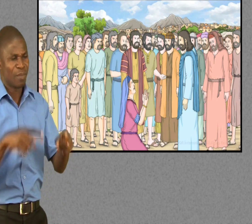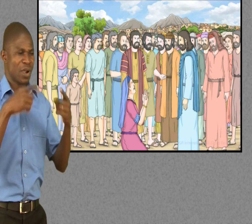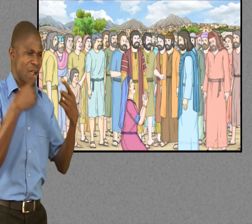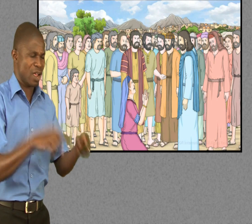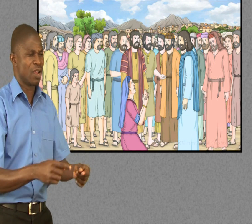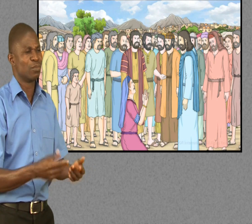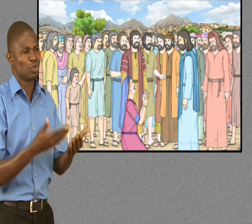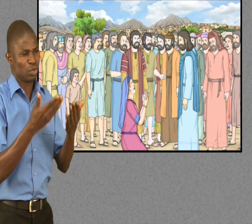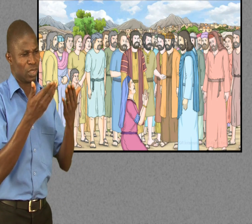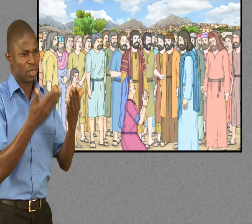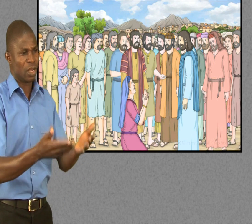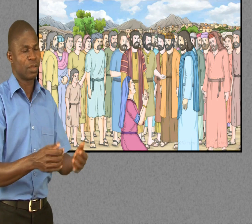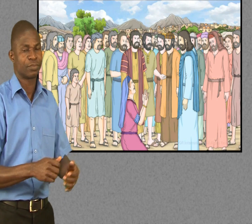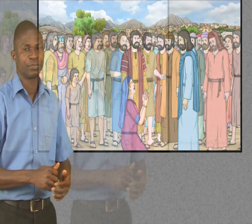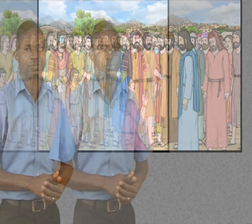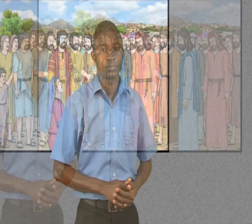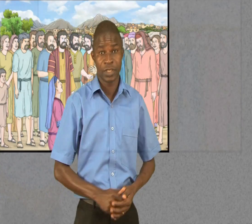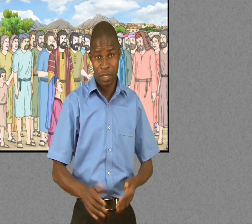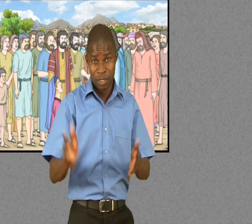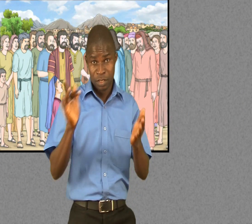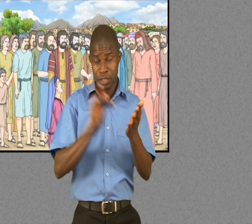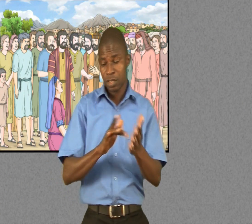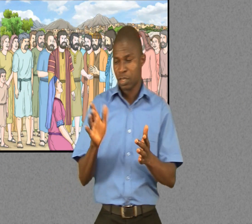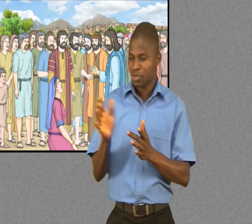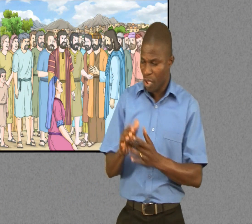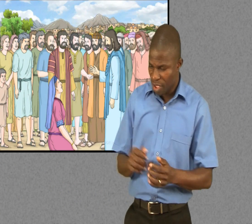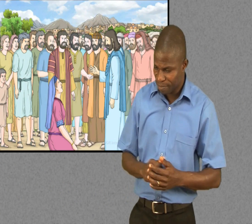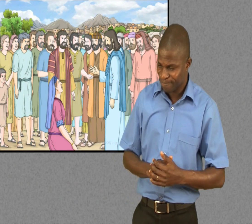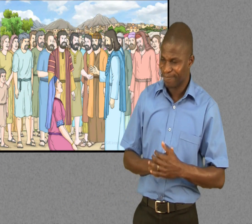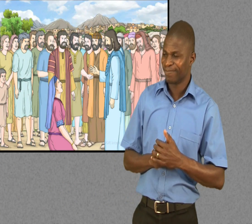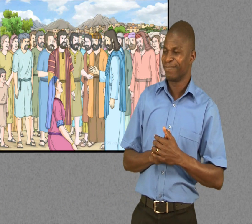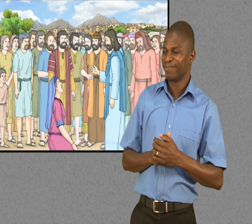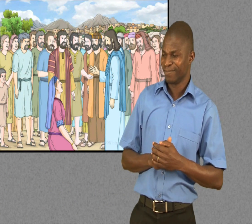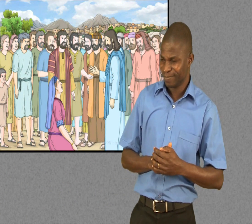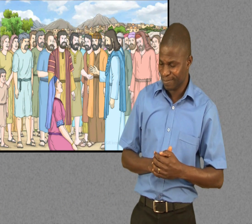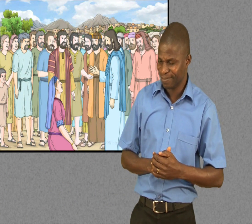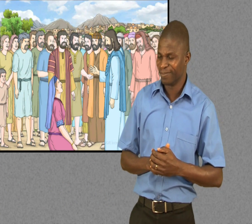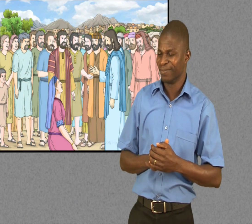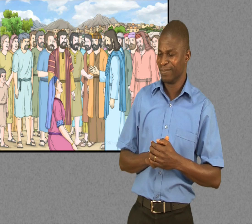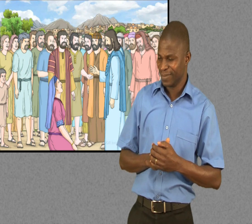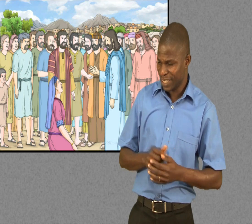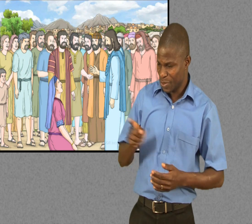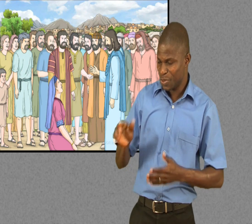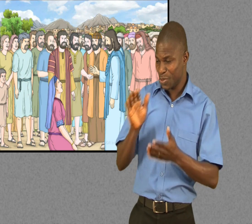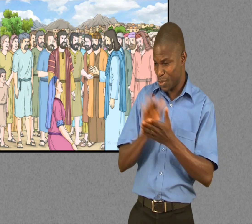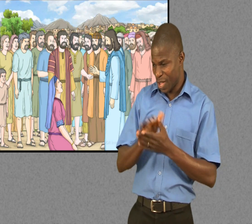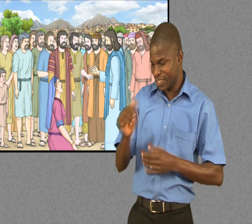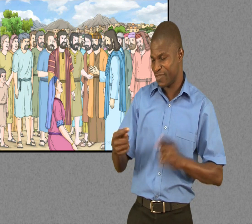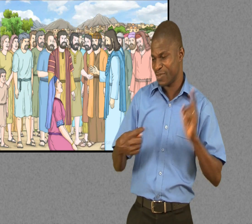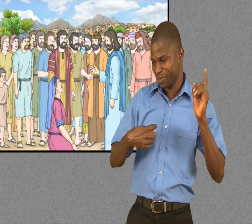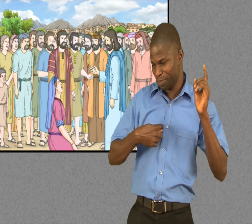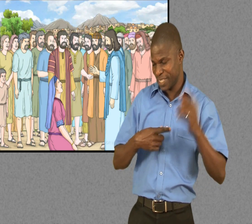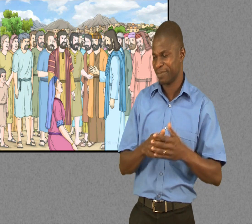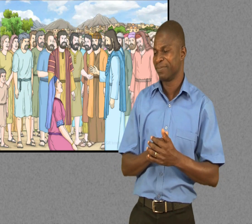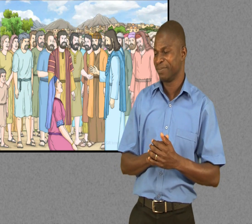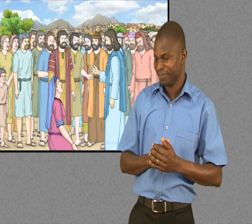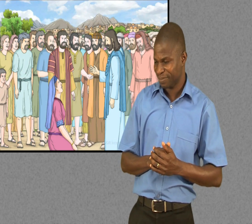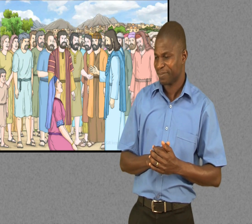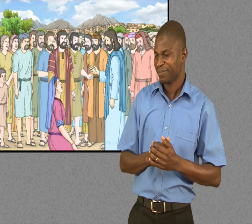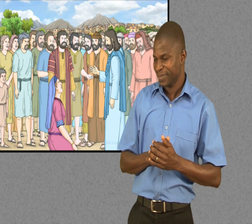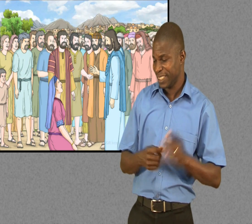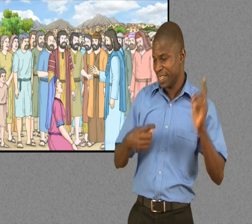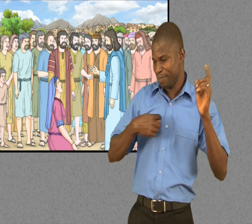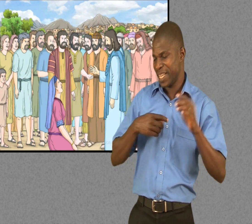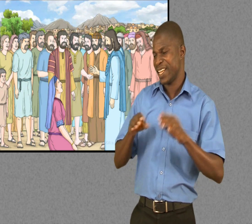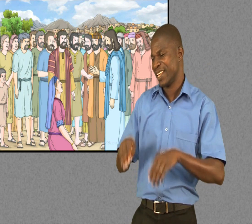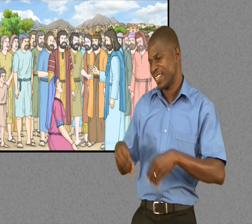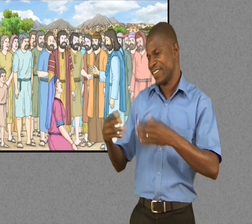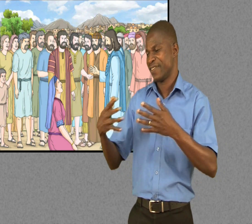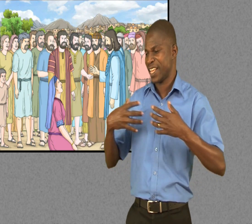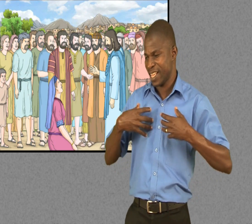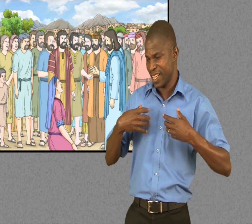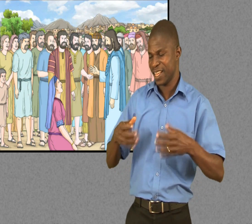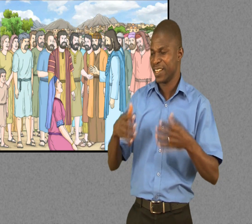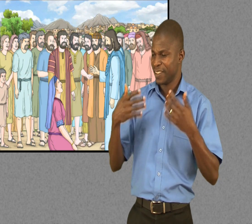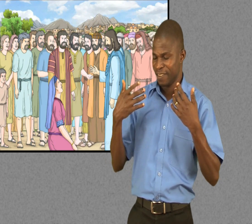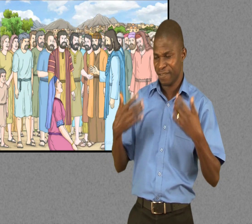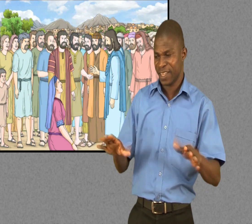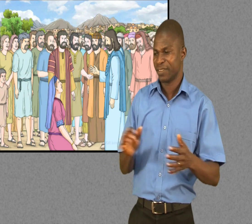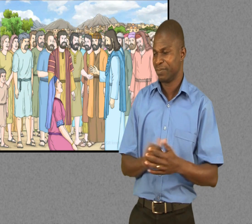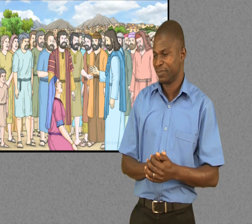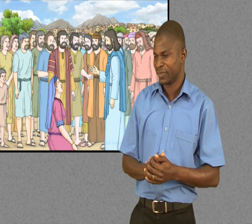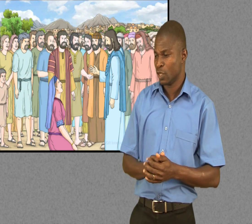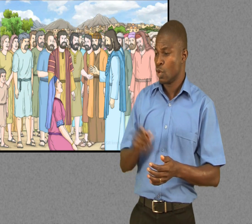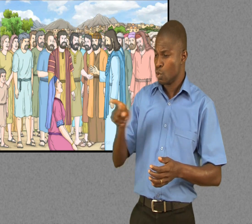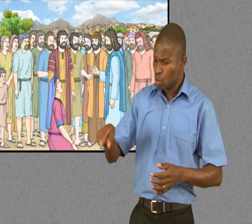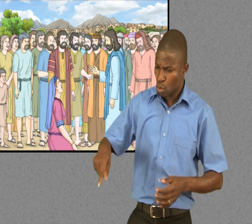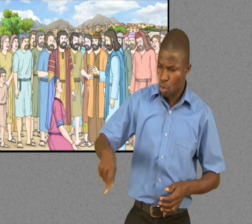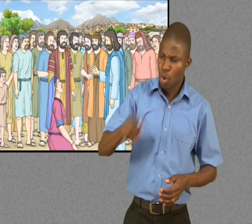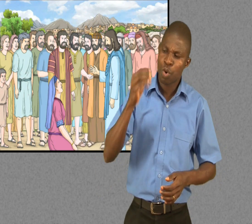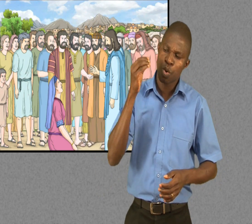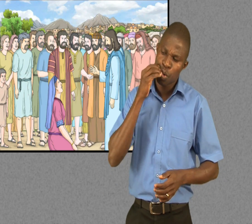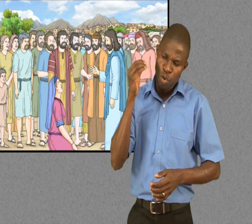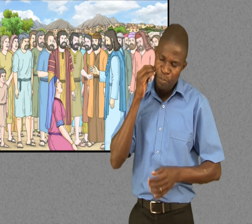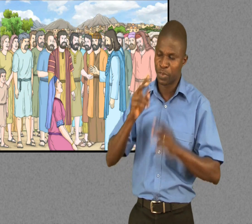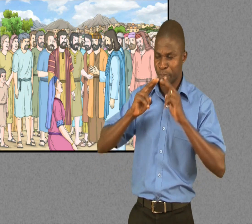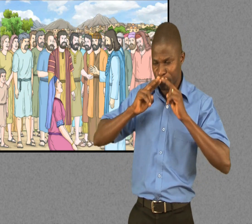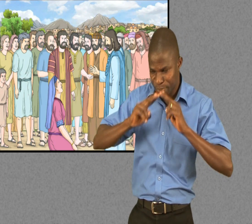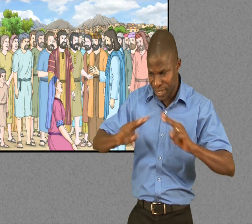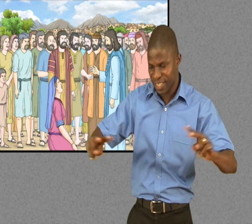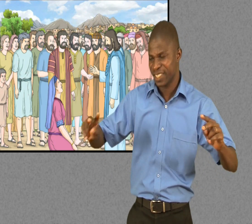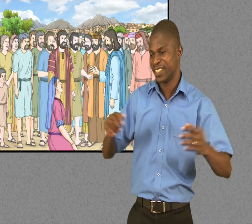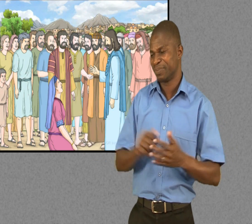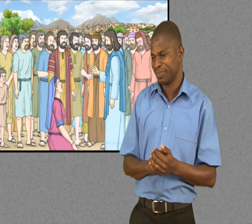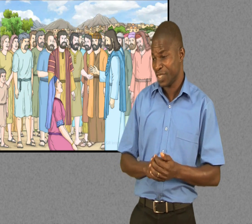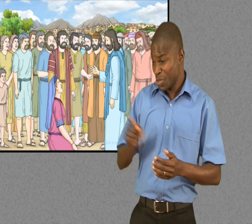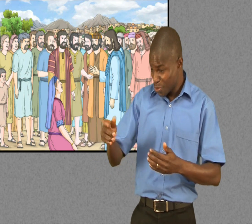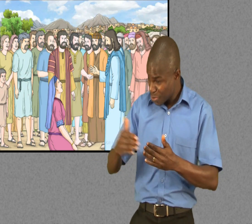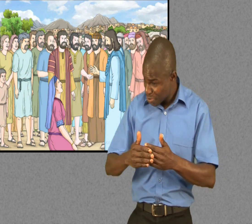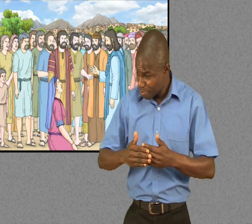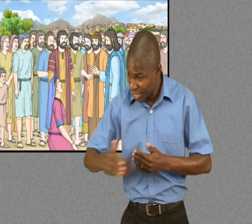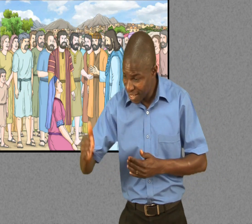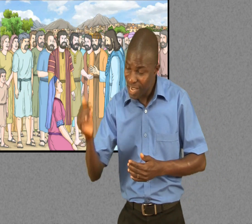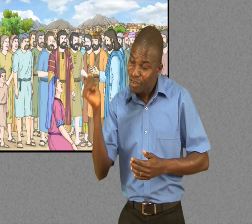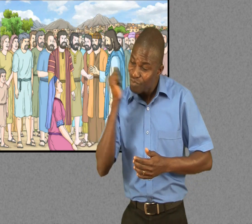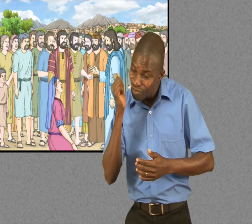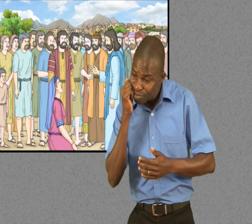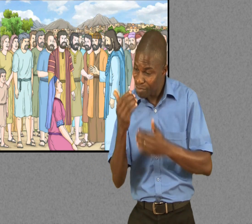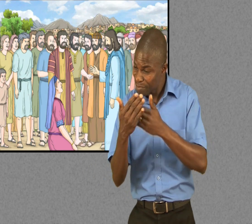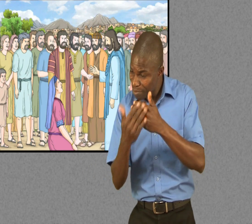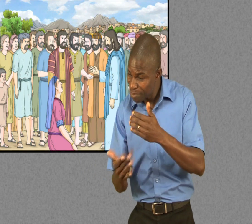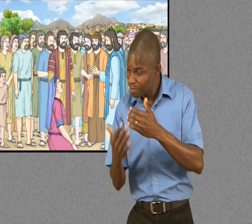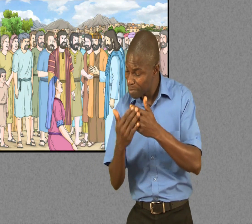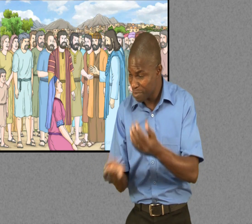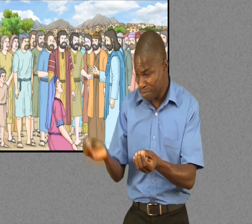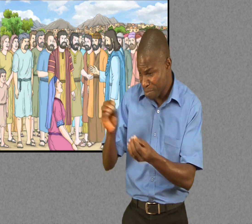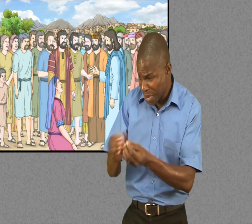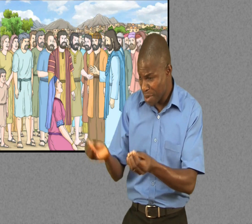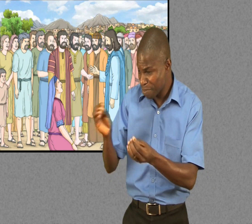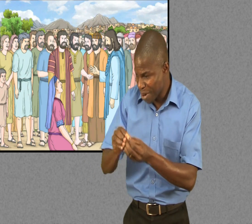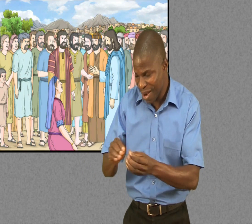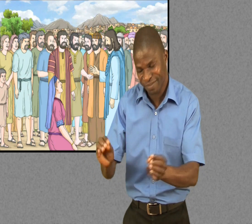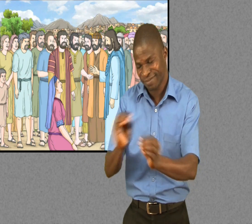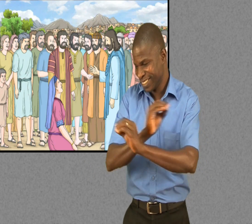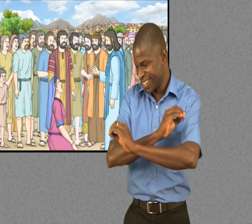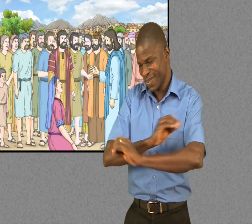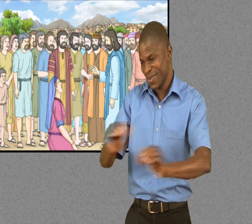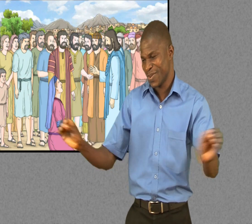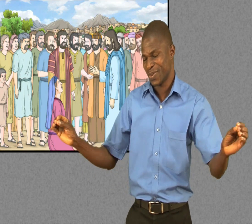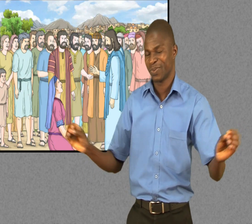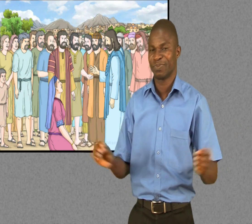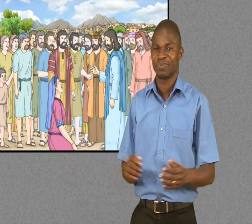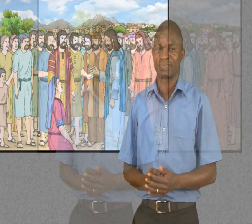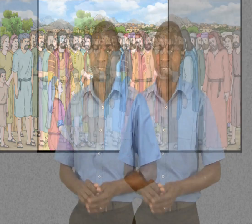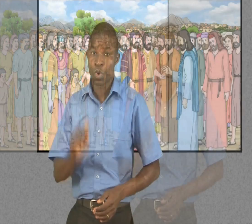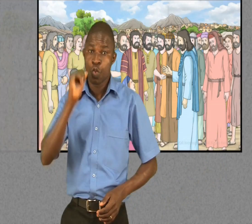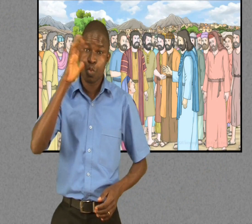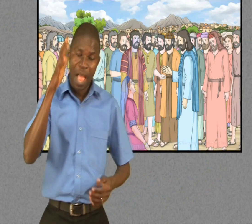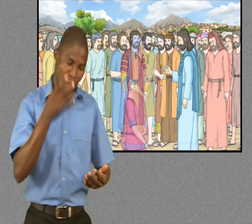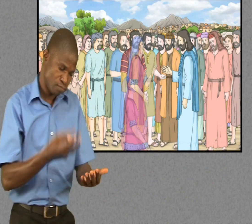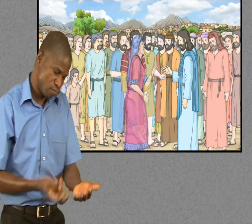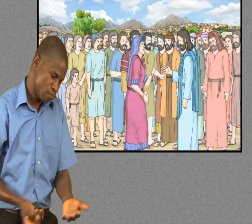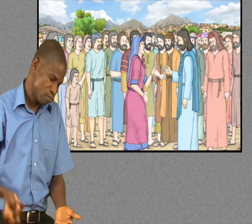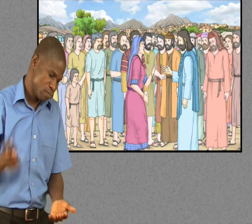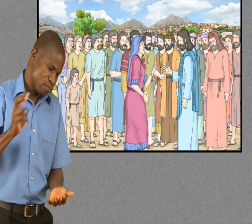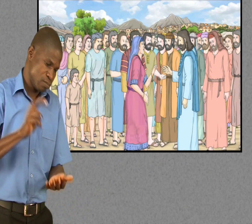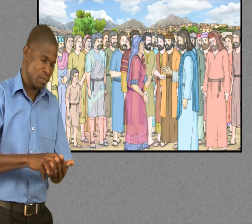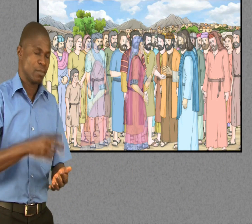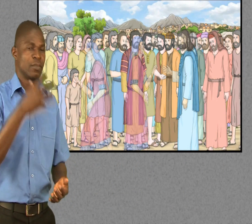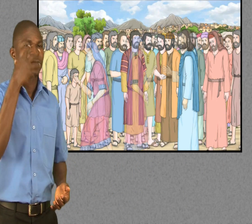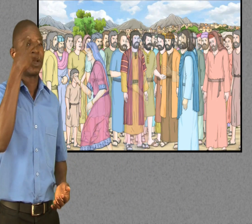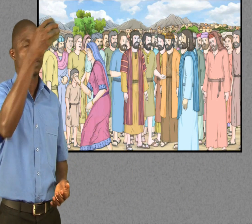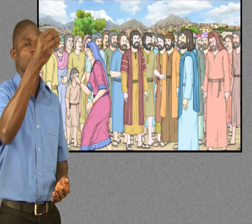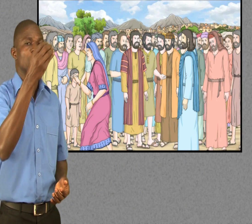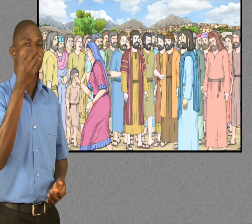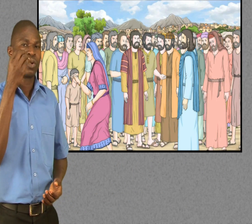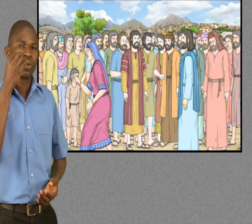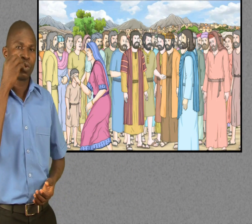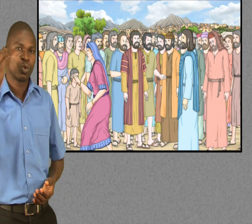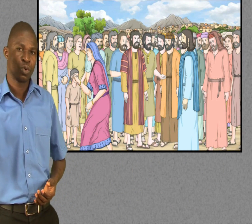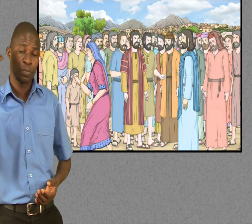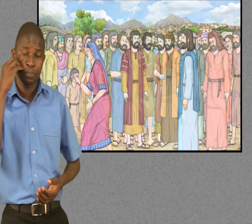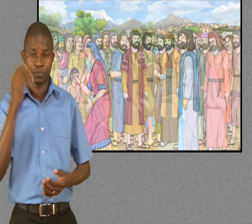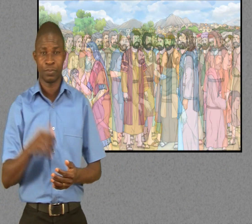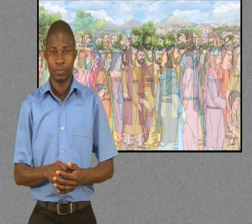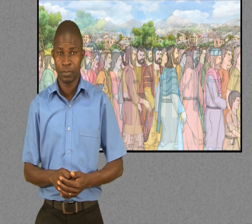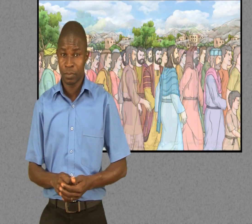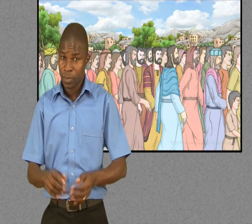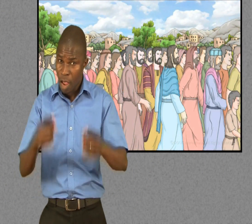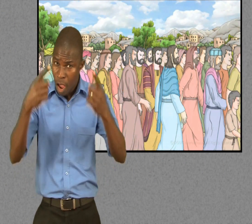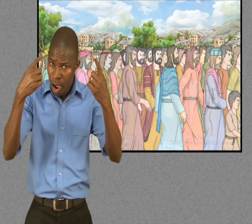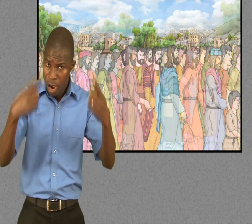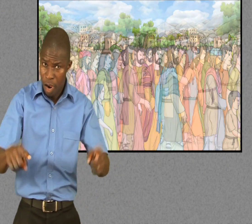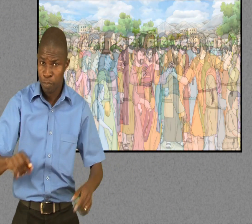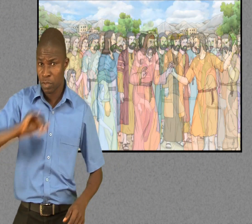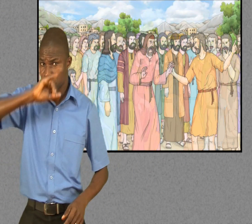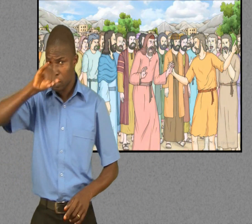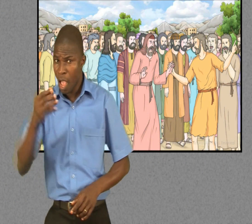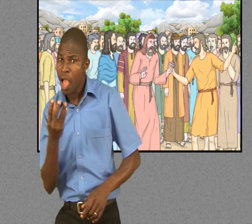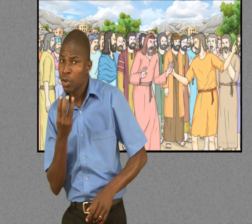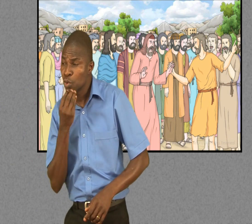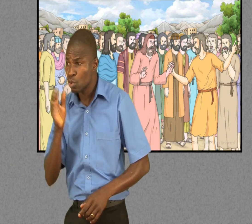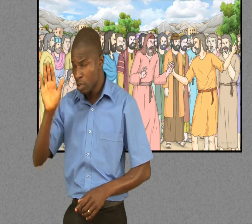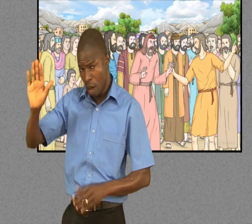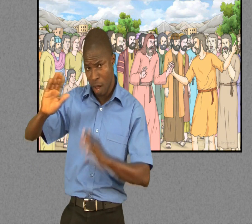“Daughter,” said Jesus, “your faith has healed you. Go in peace and be free of your affliction.”